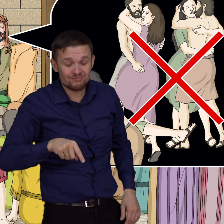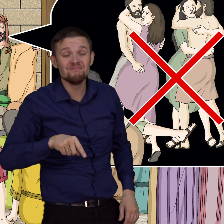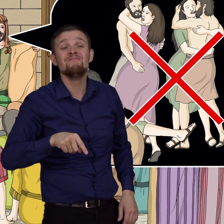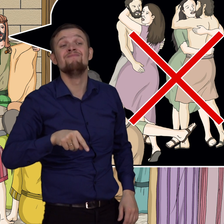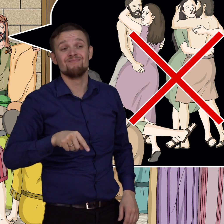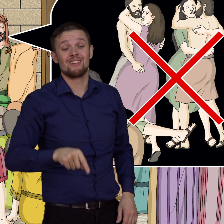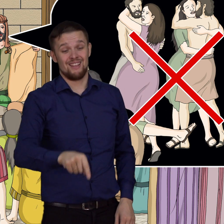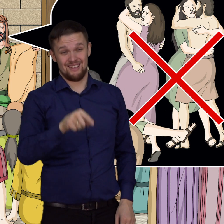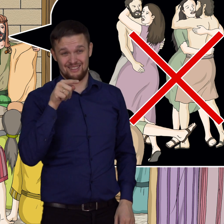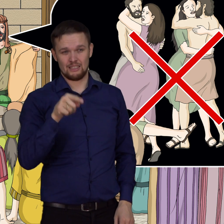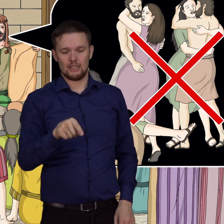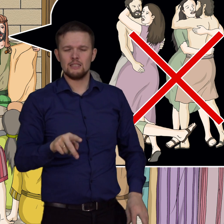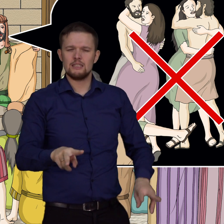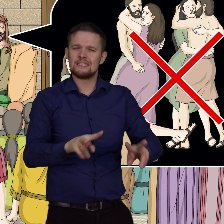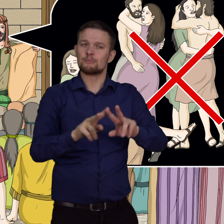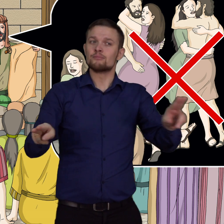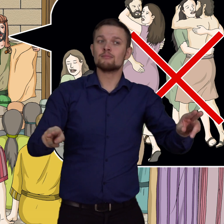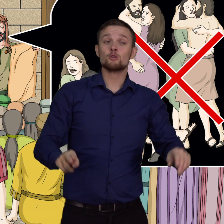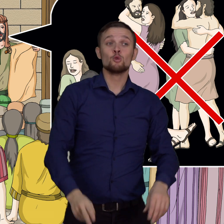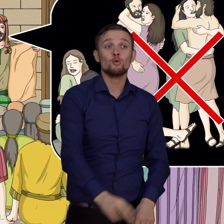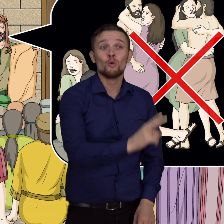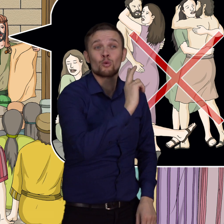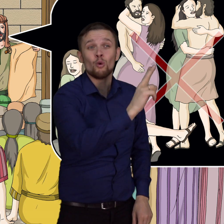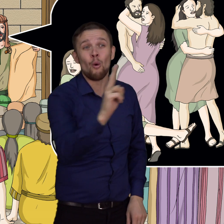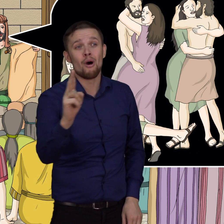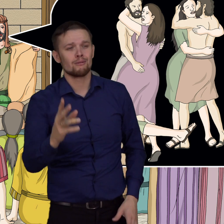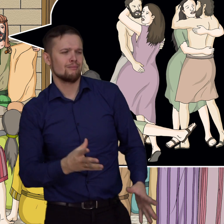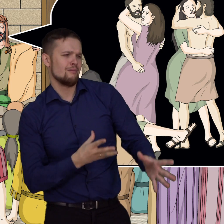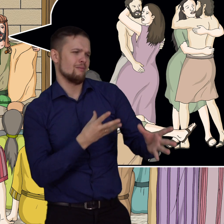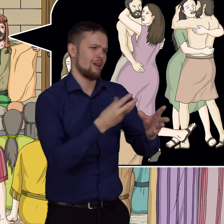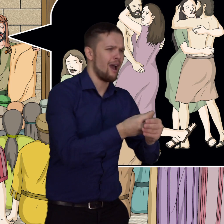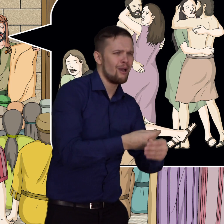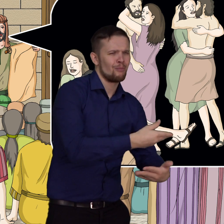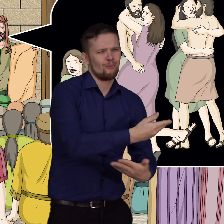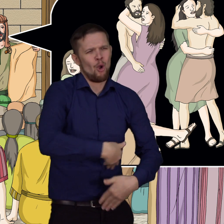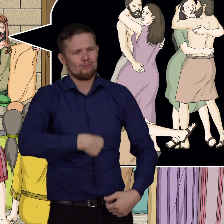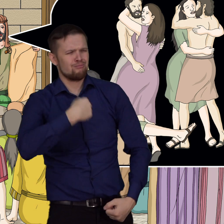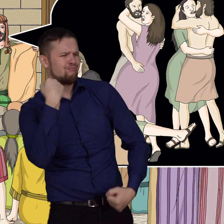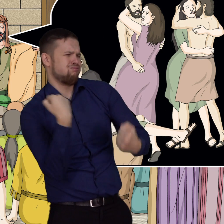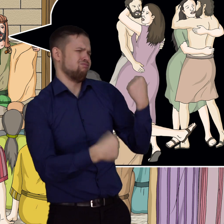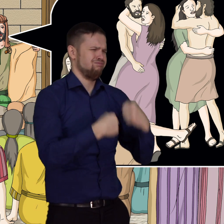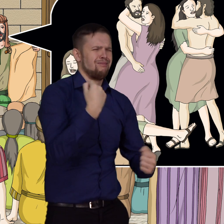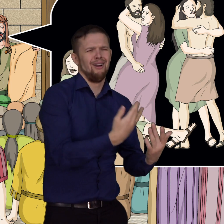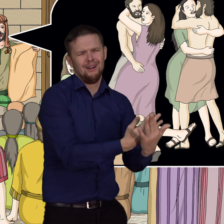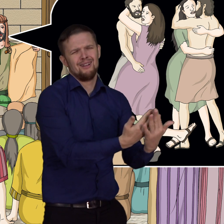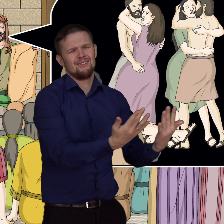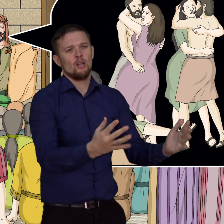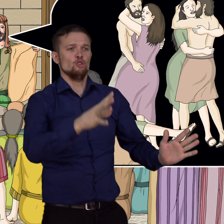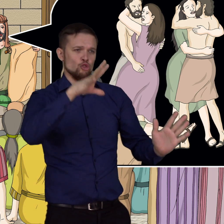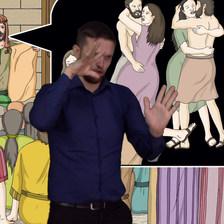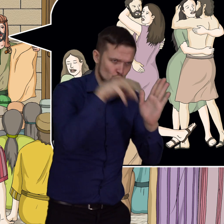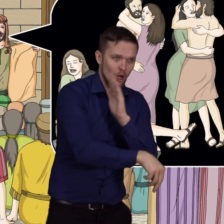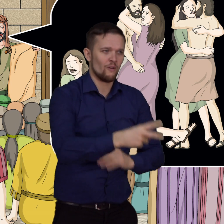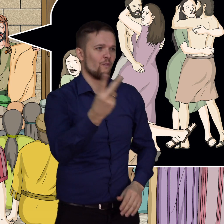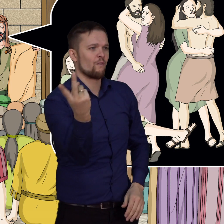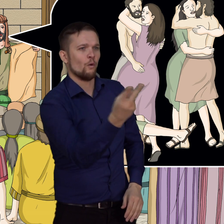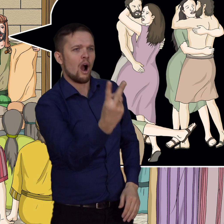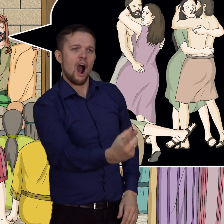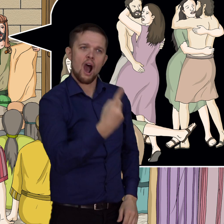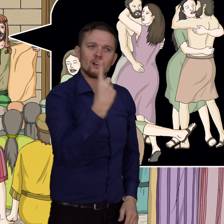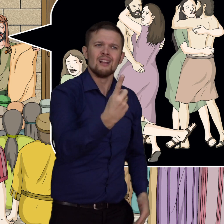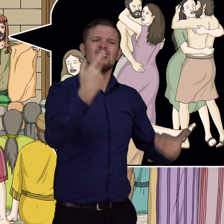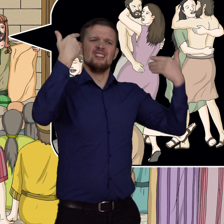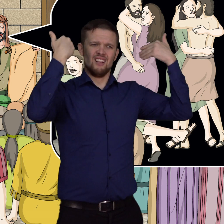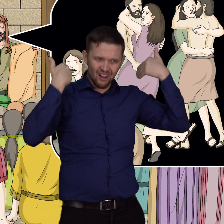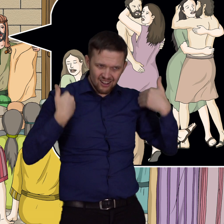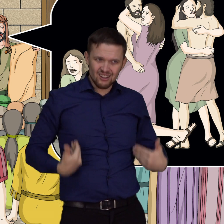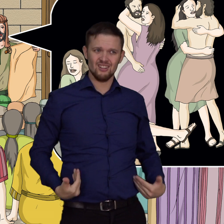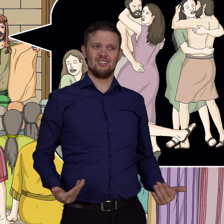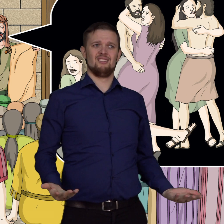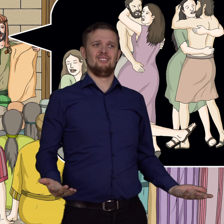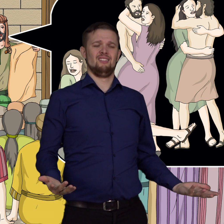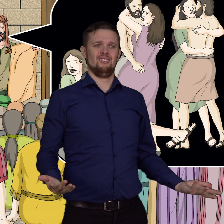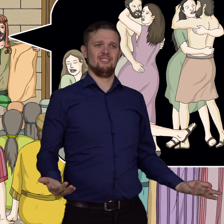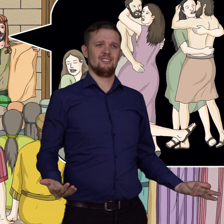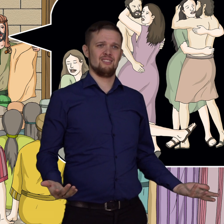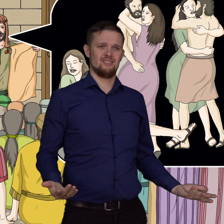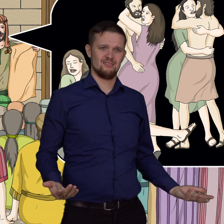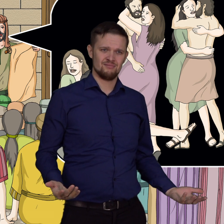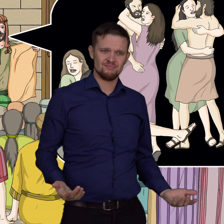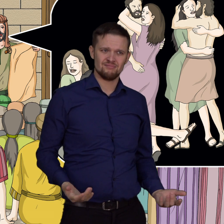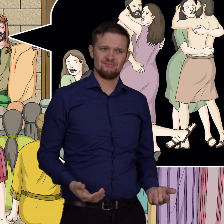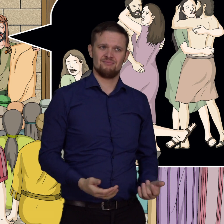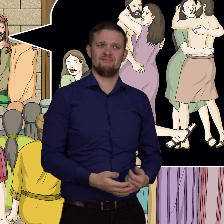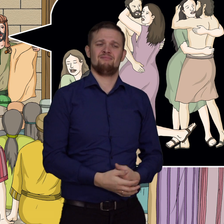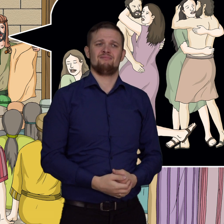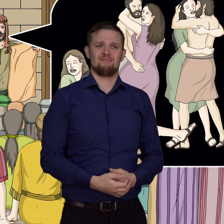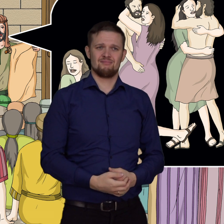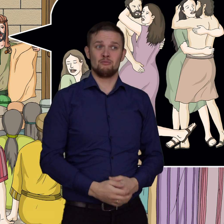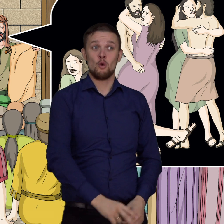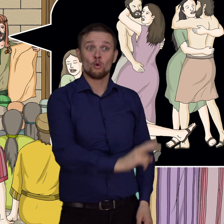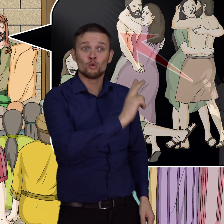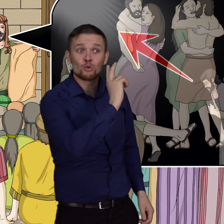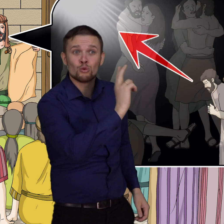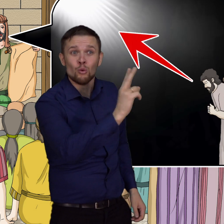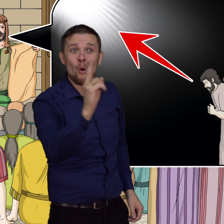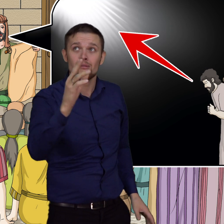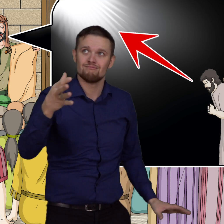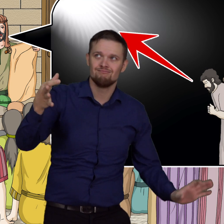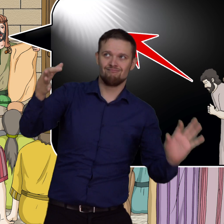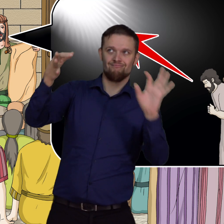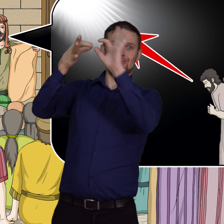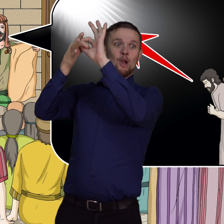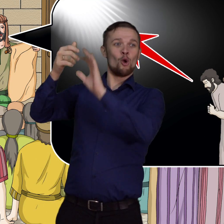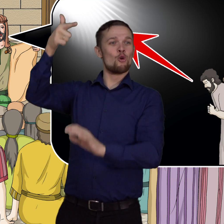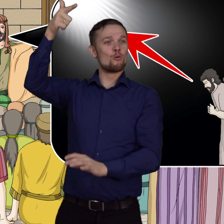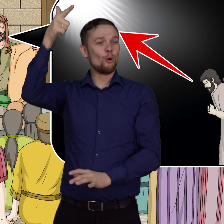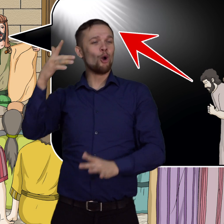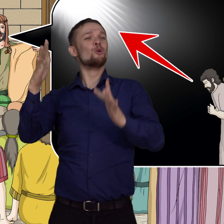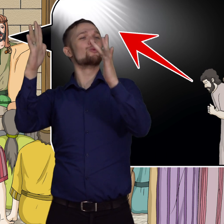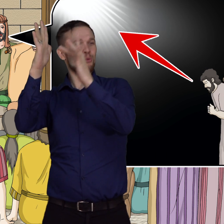For it is said, “The two will become one flesh.”